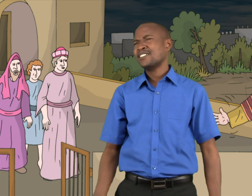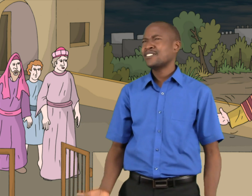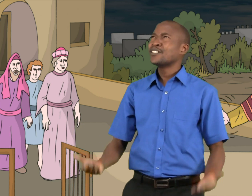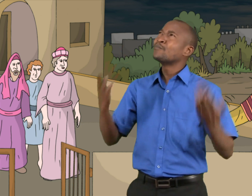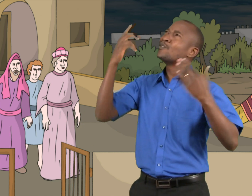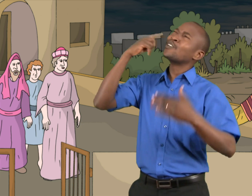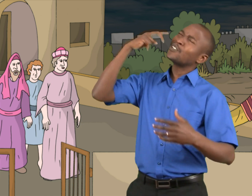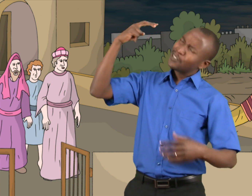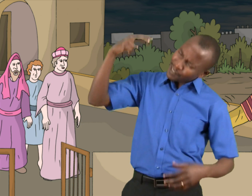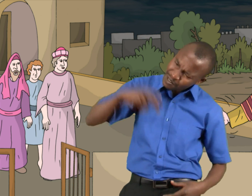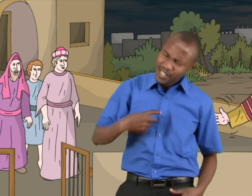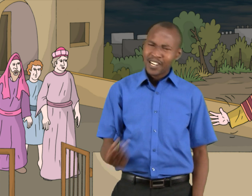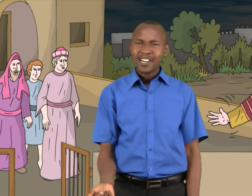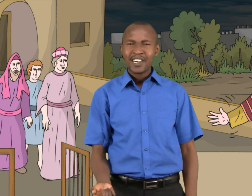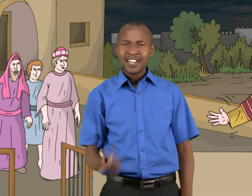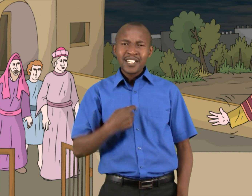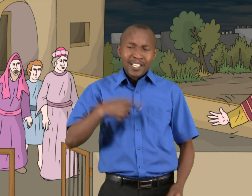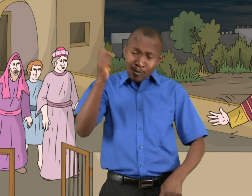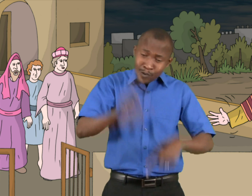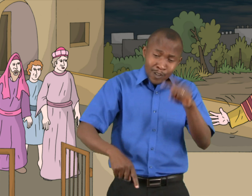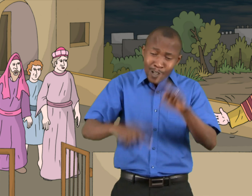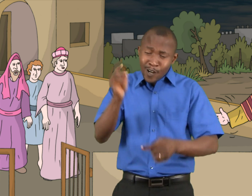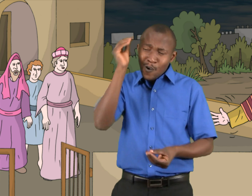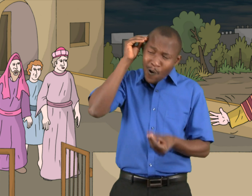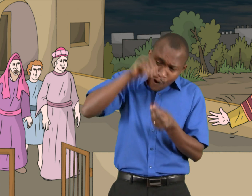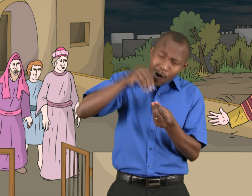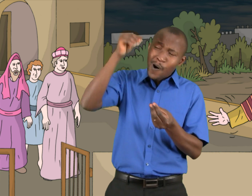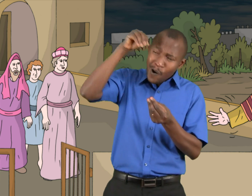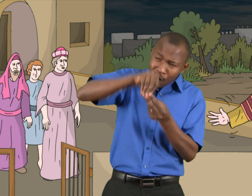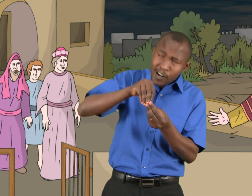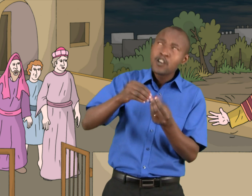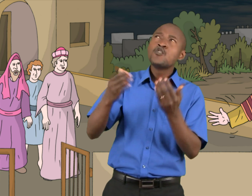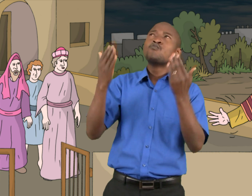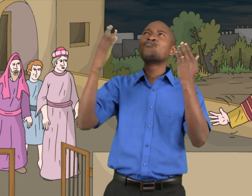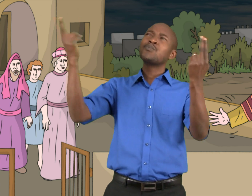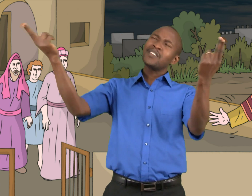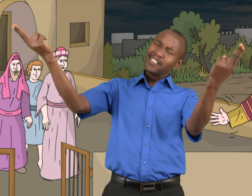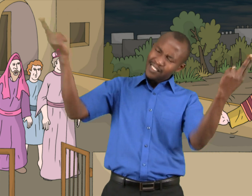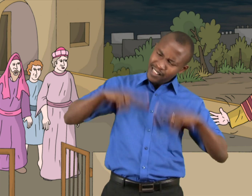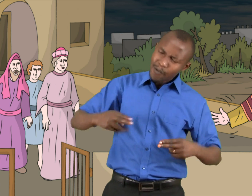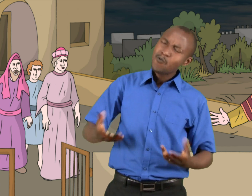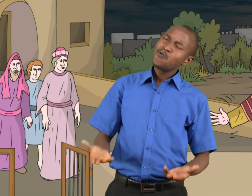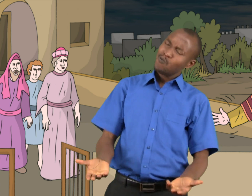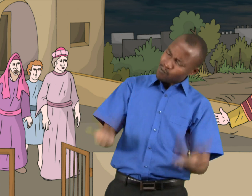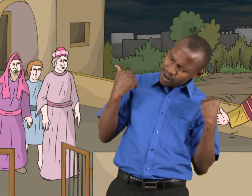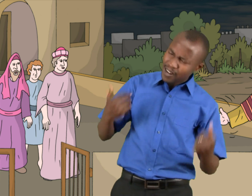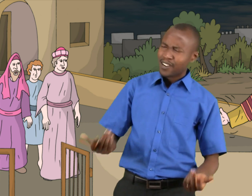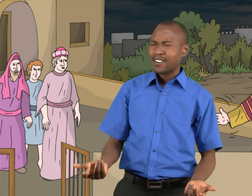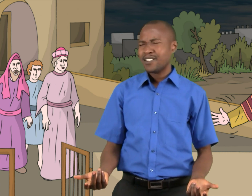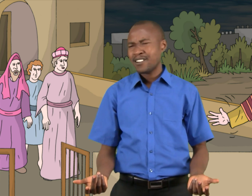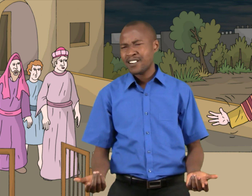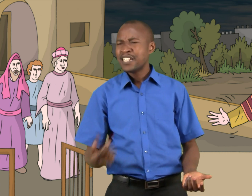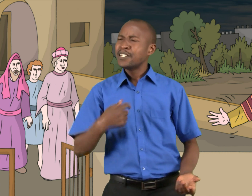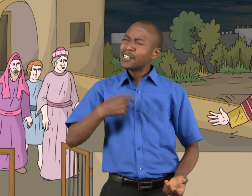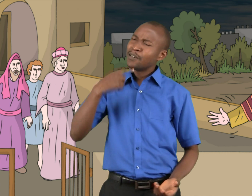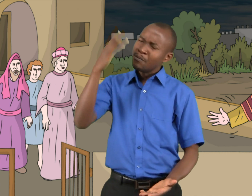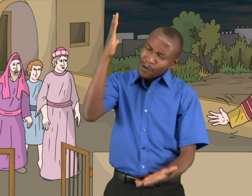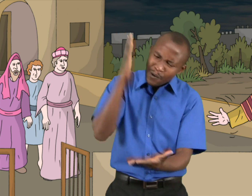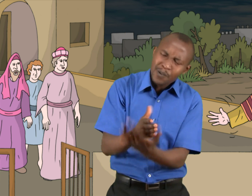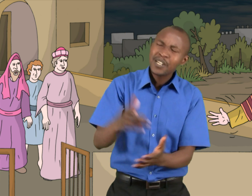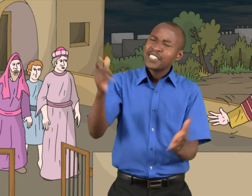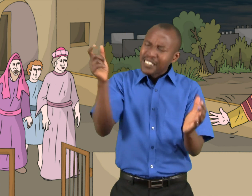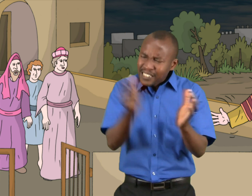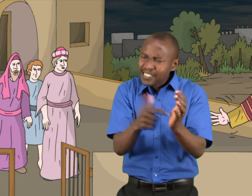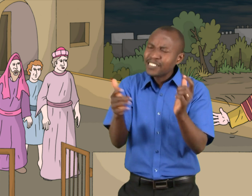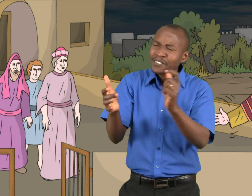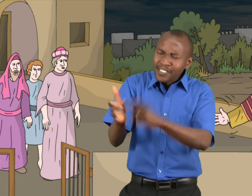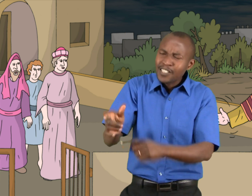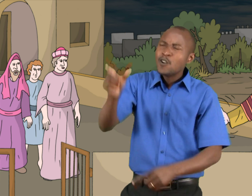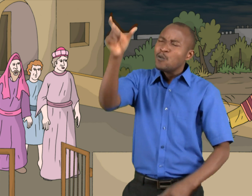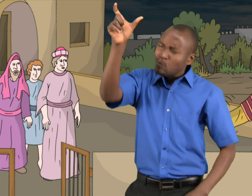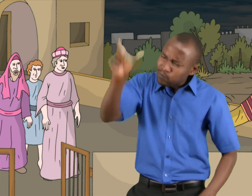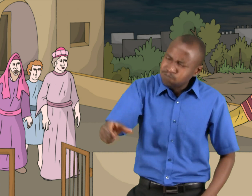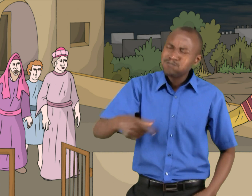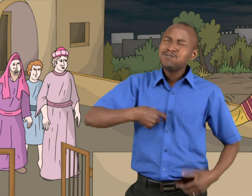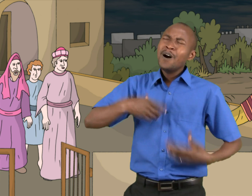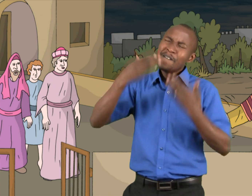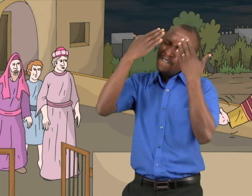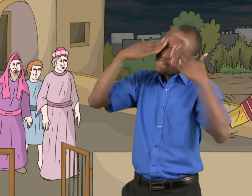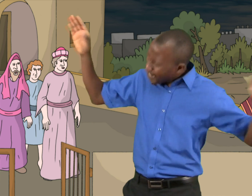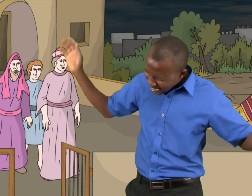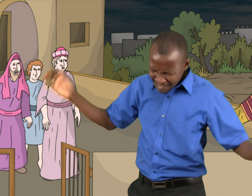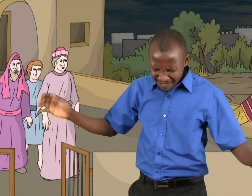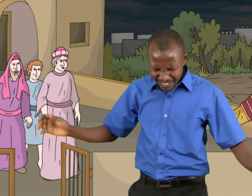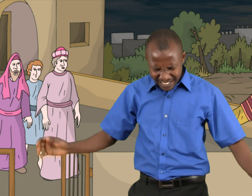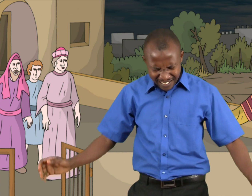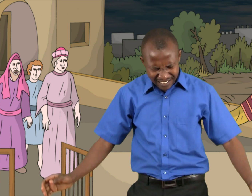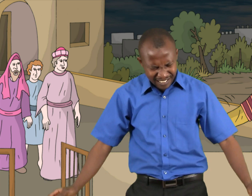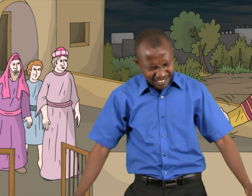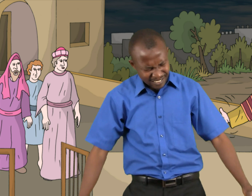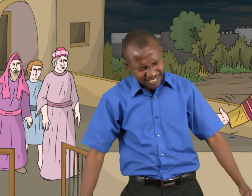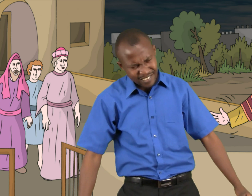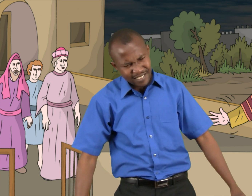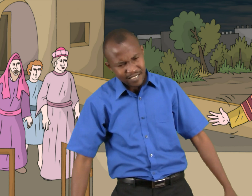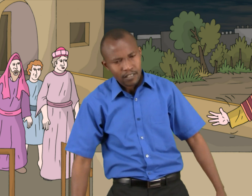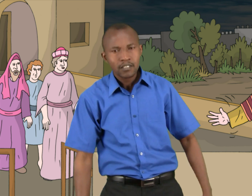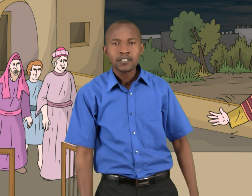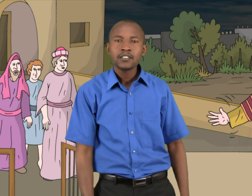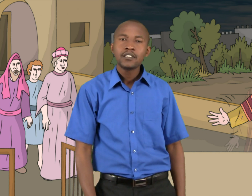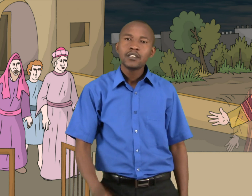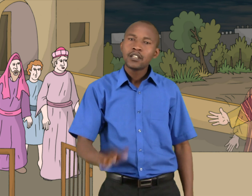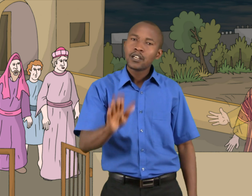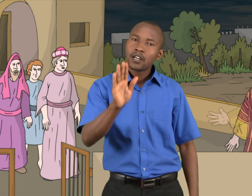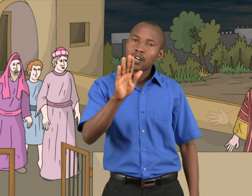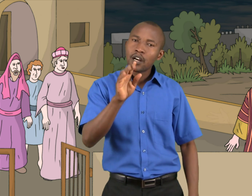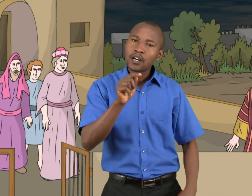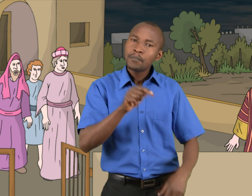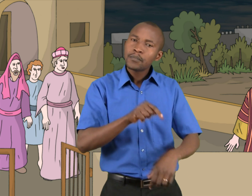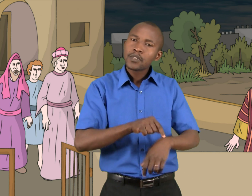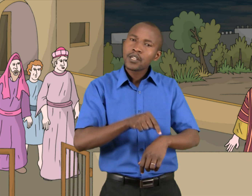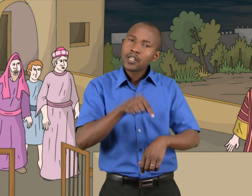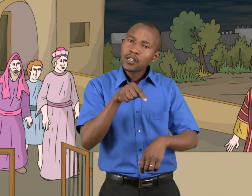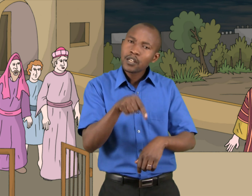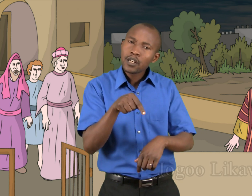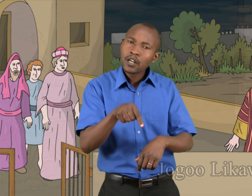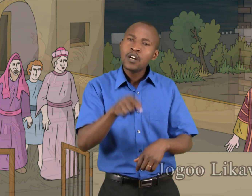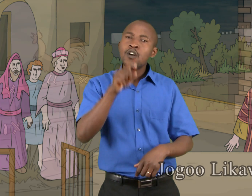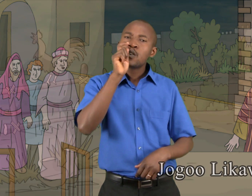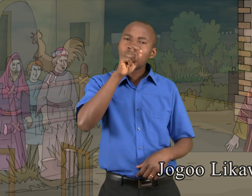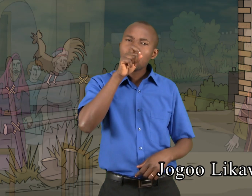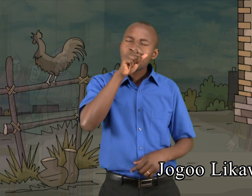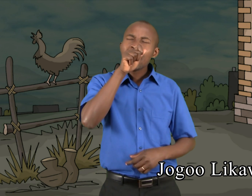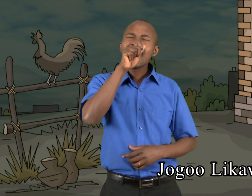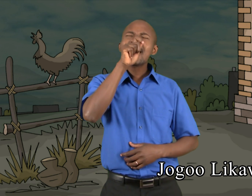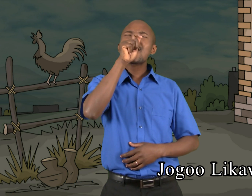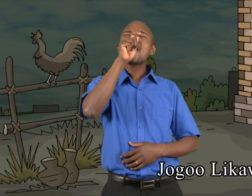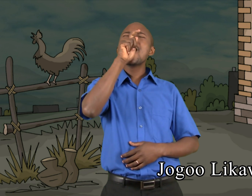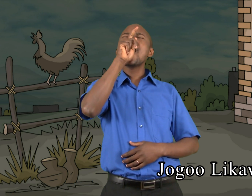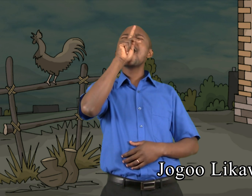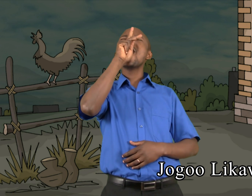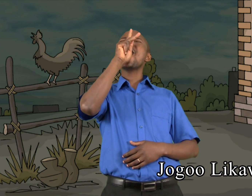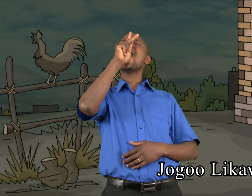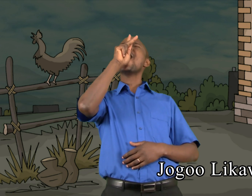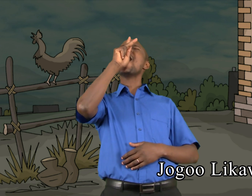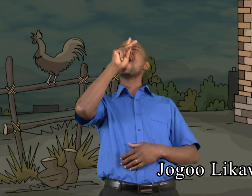At that he began to curse and swear to them, “I do not know the man!”